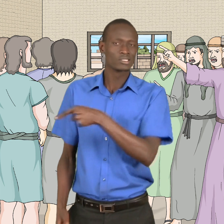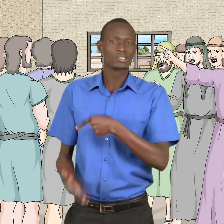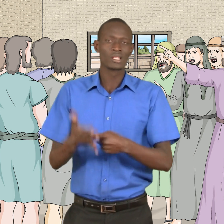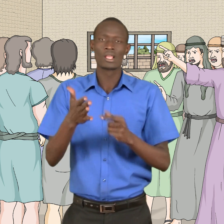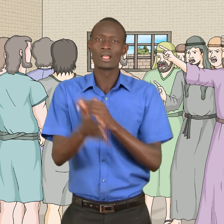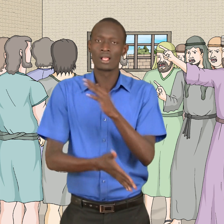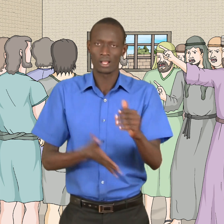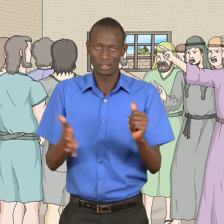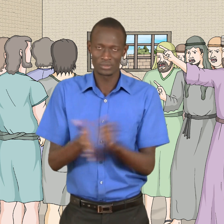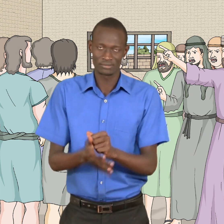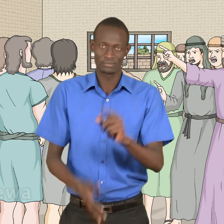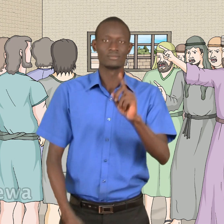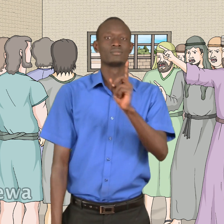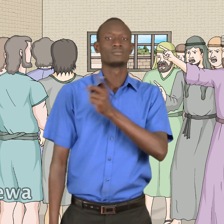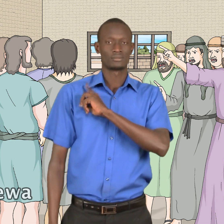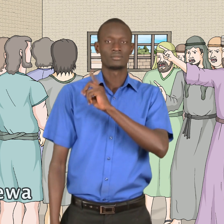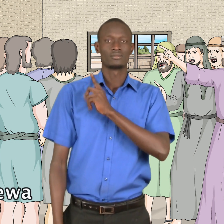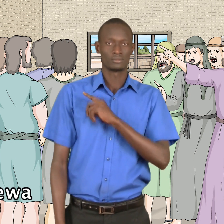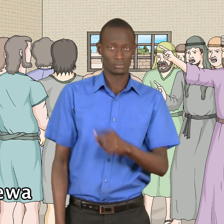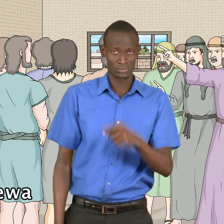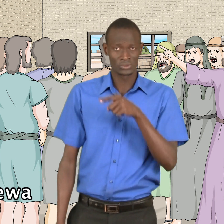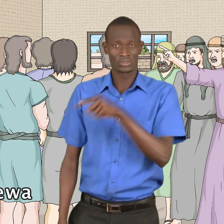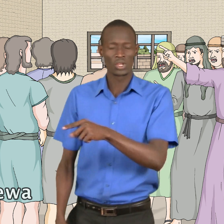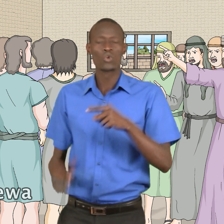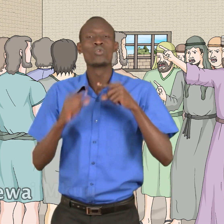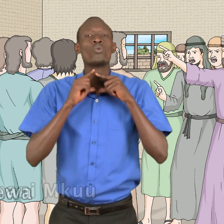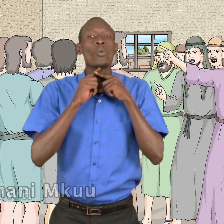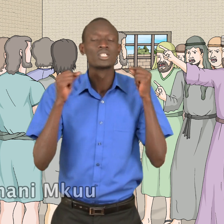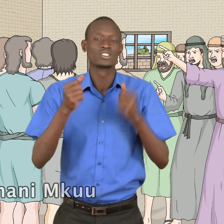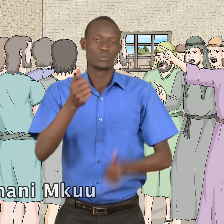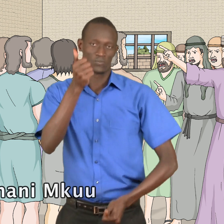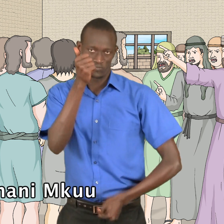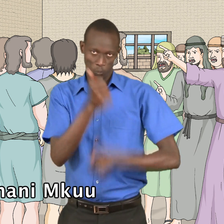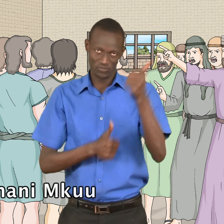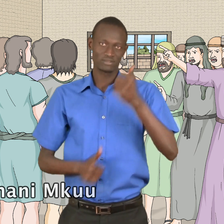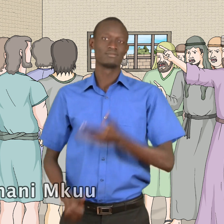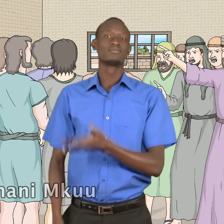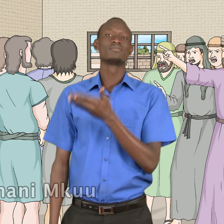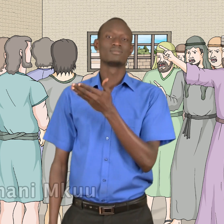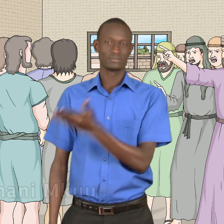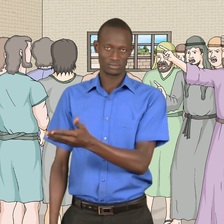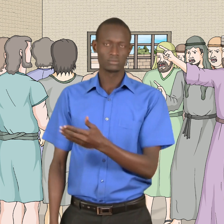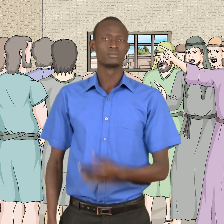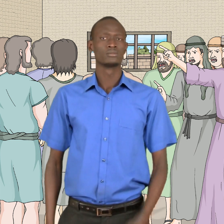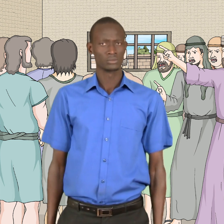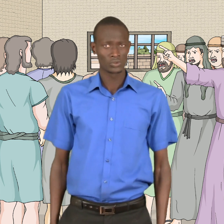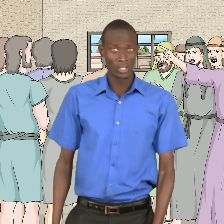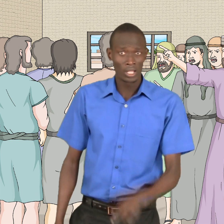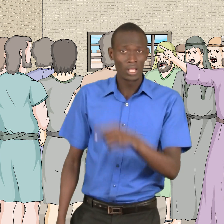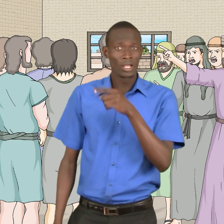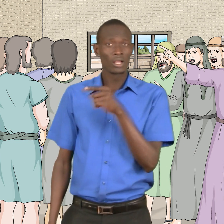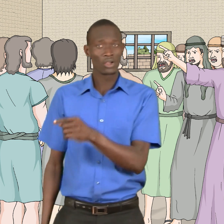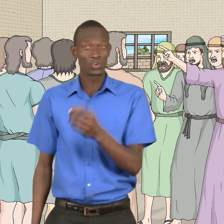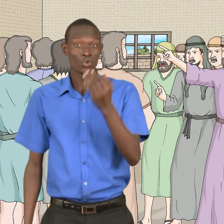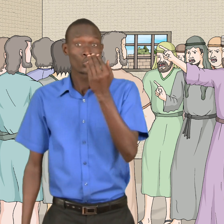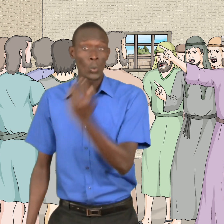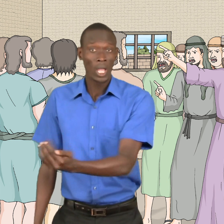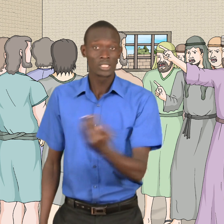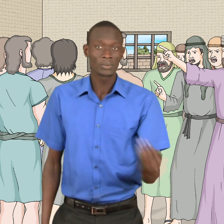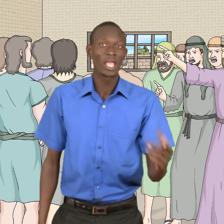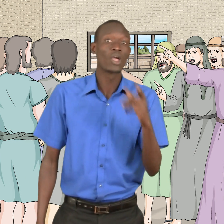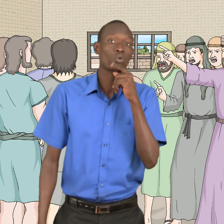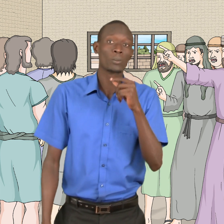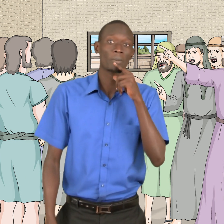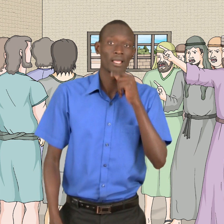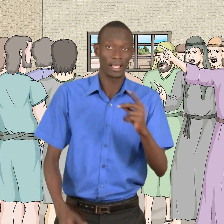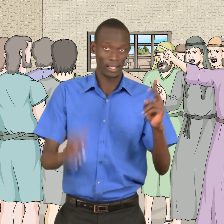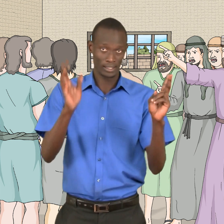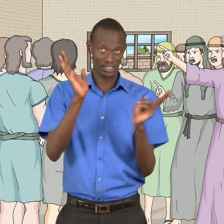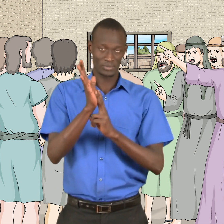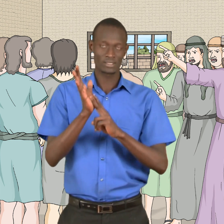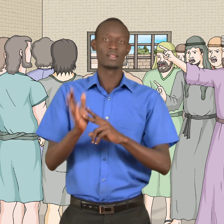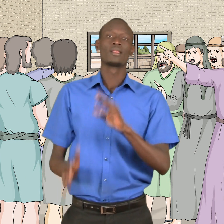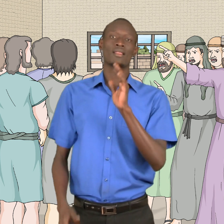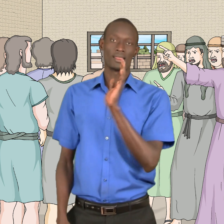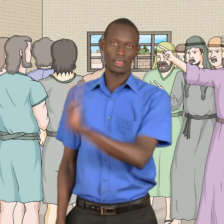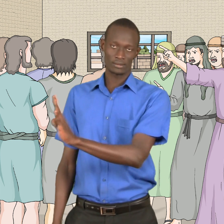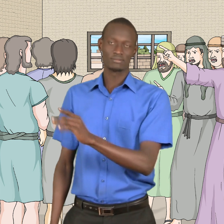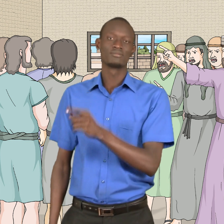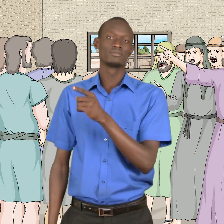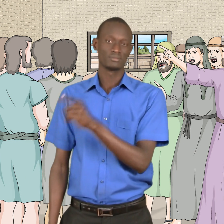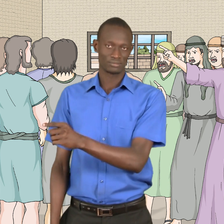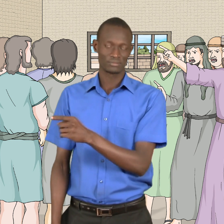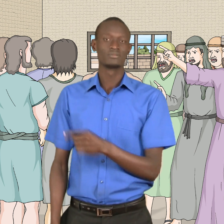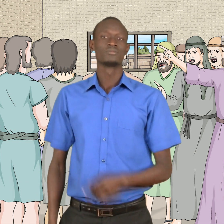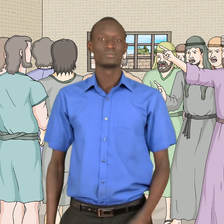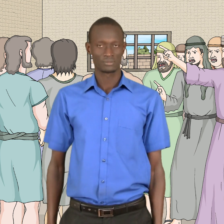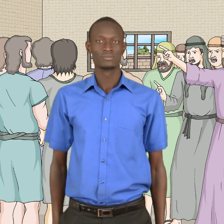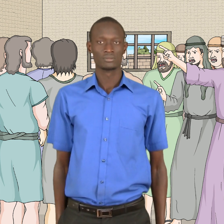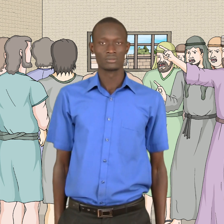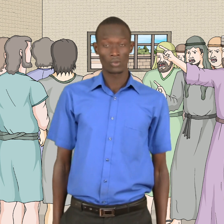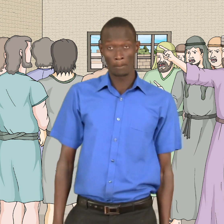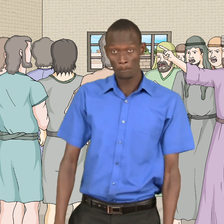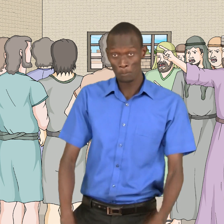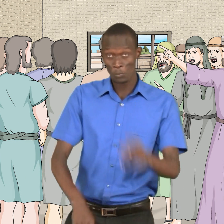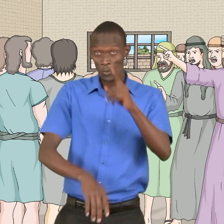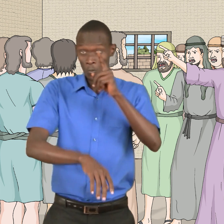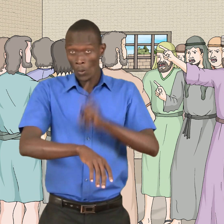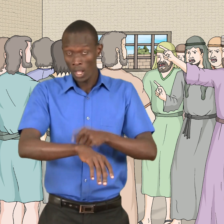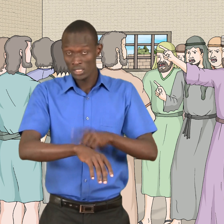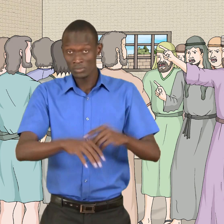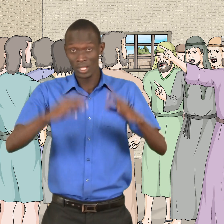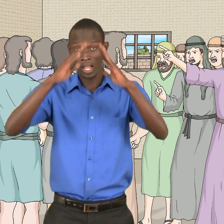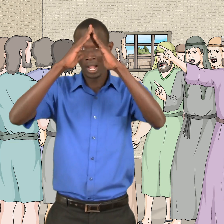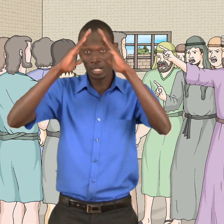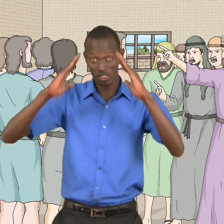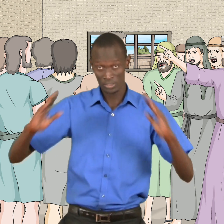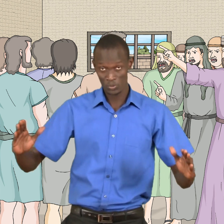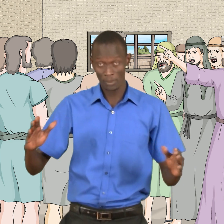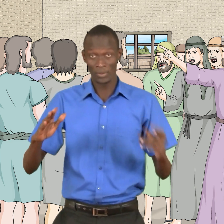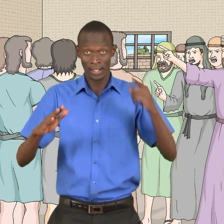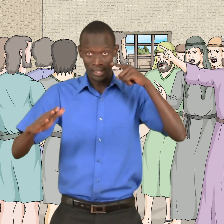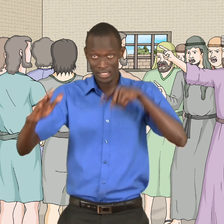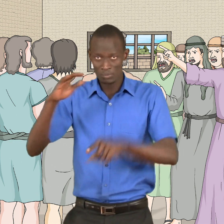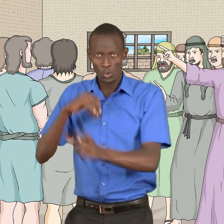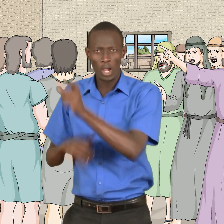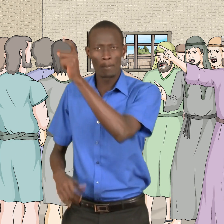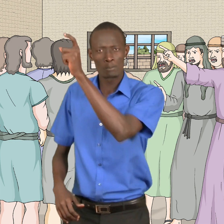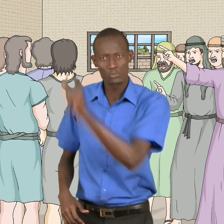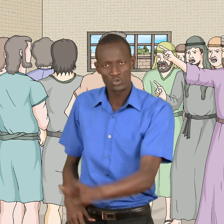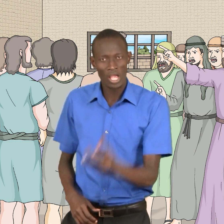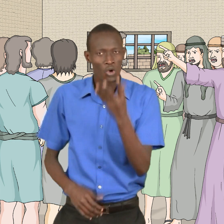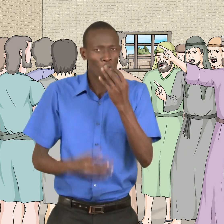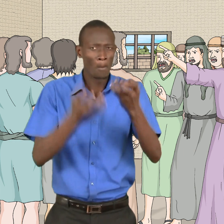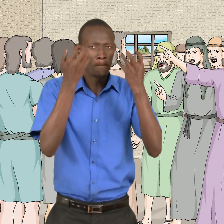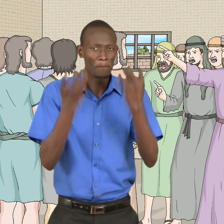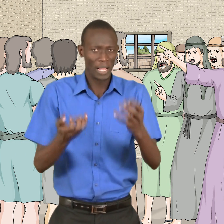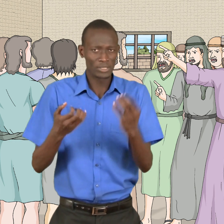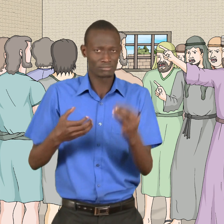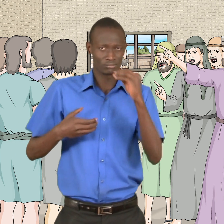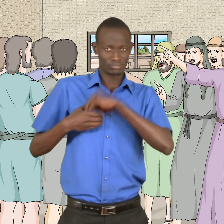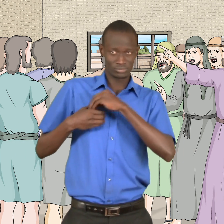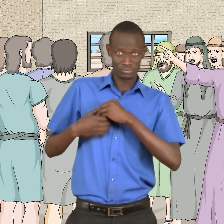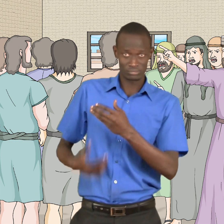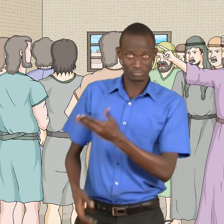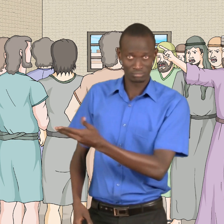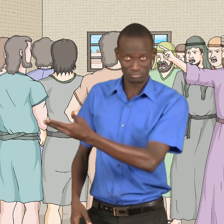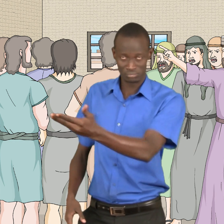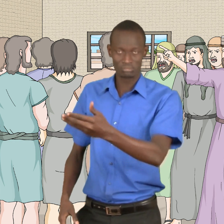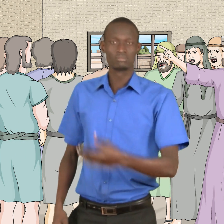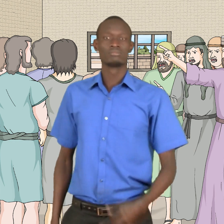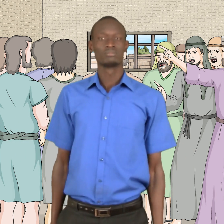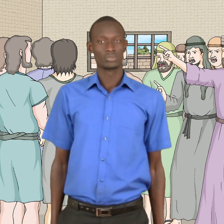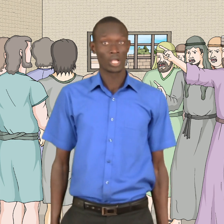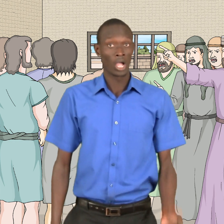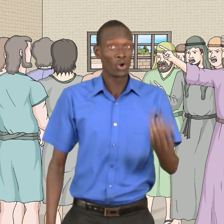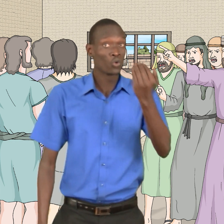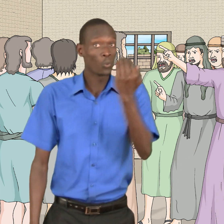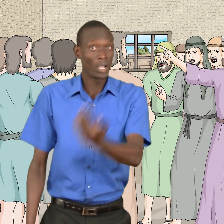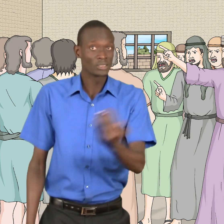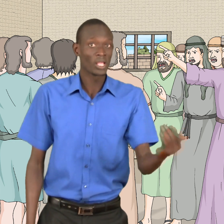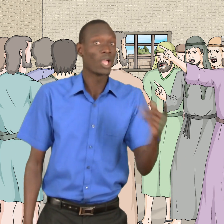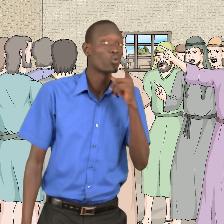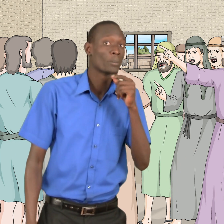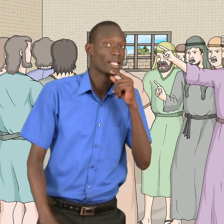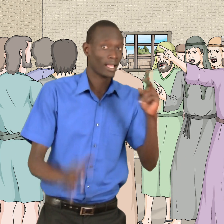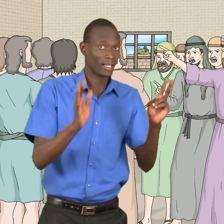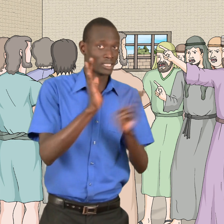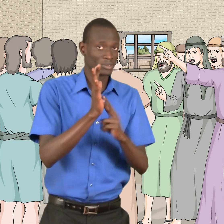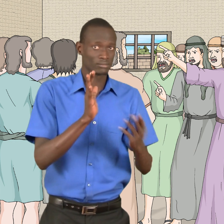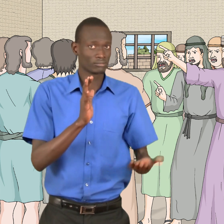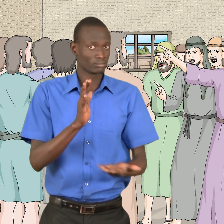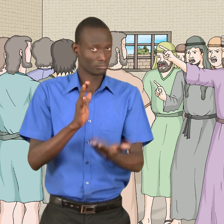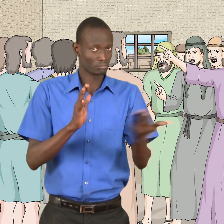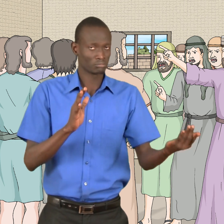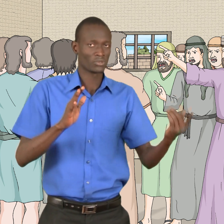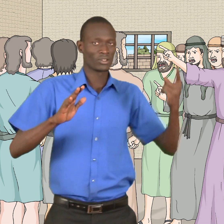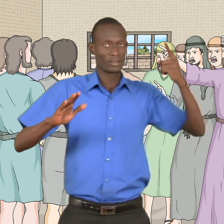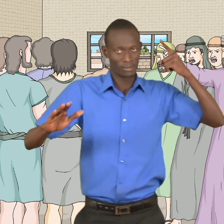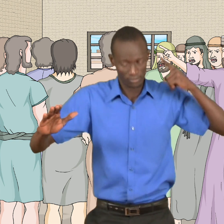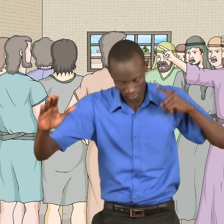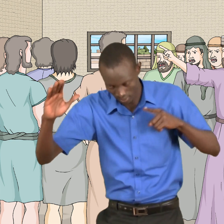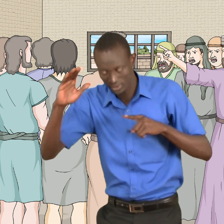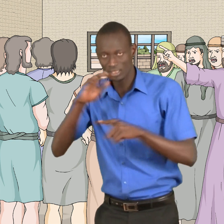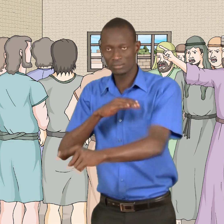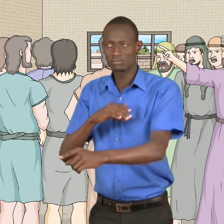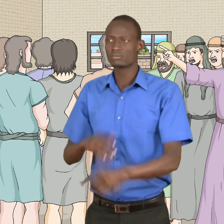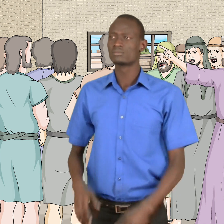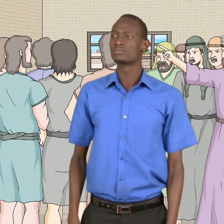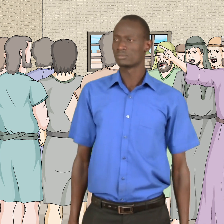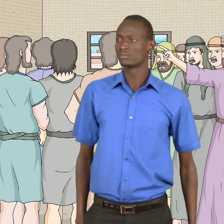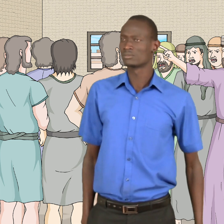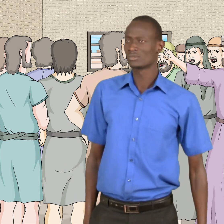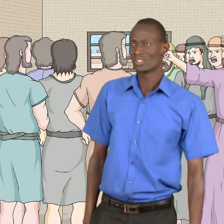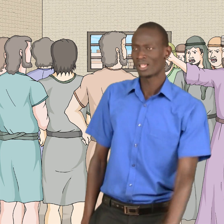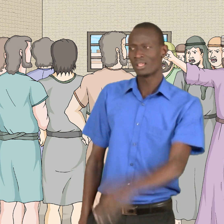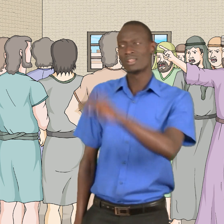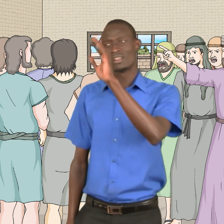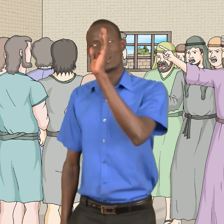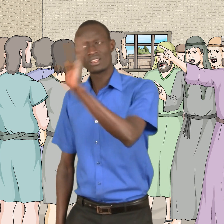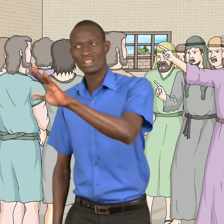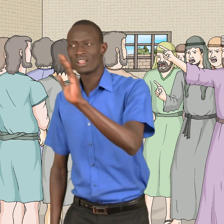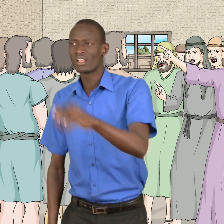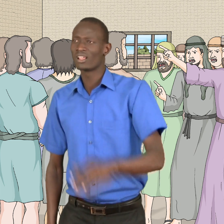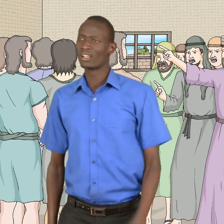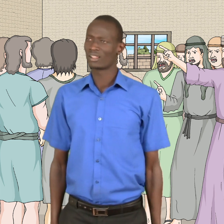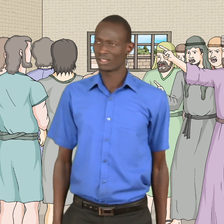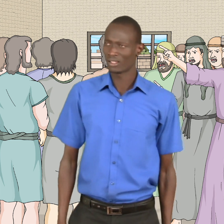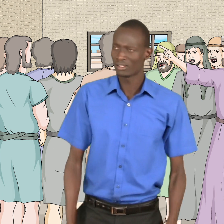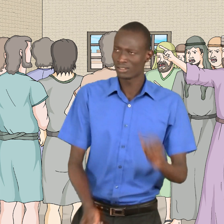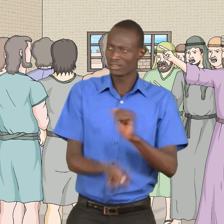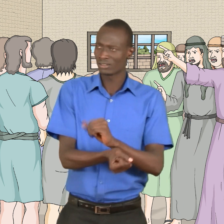Seven sons of Sceva, a Jewish chief priest, were doing this.